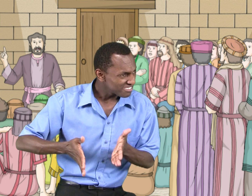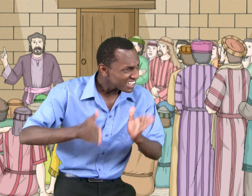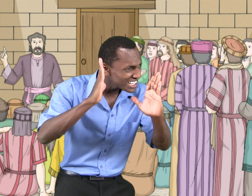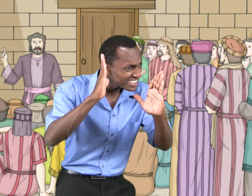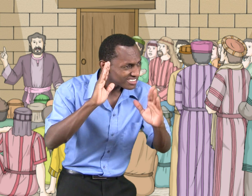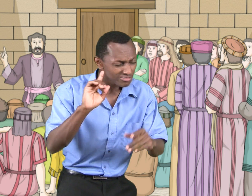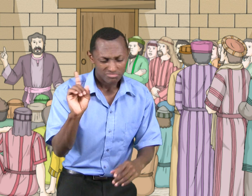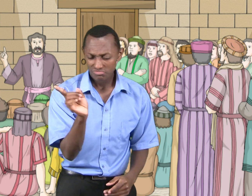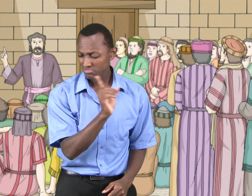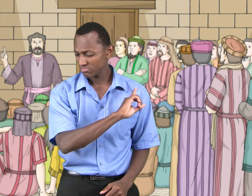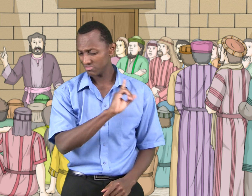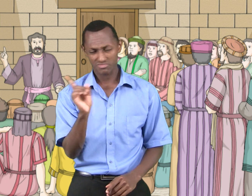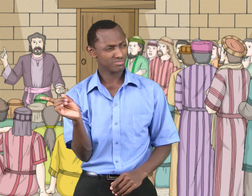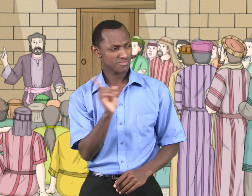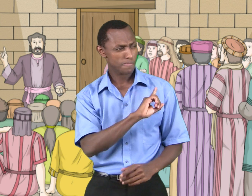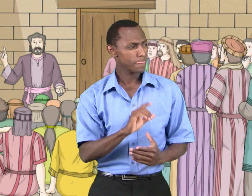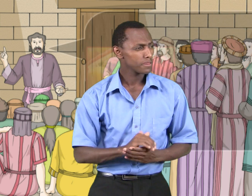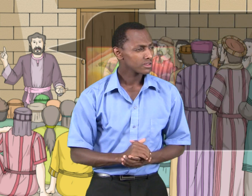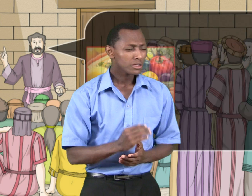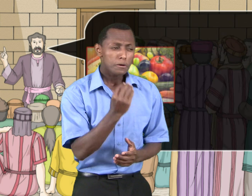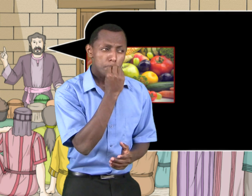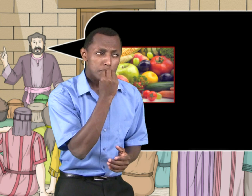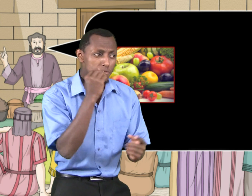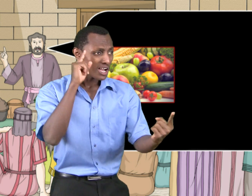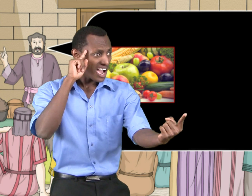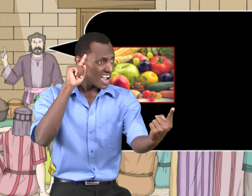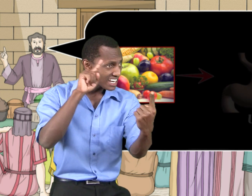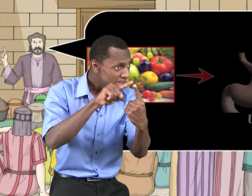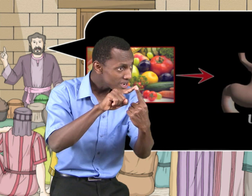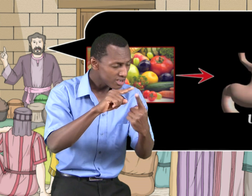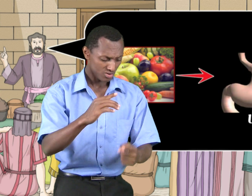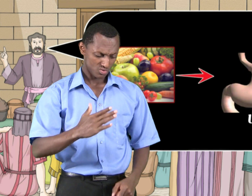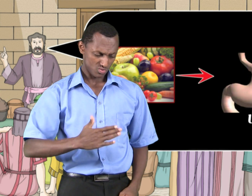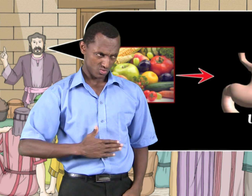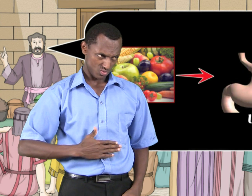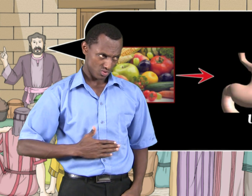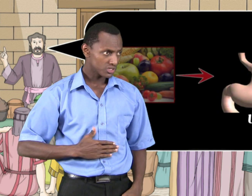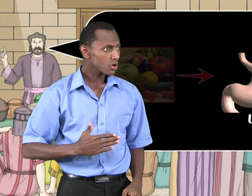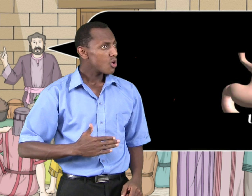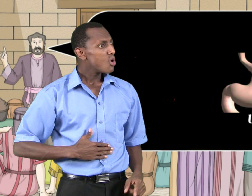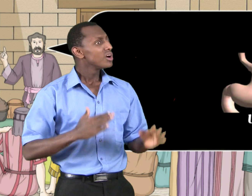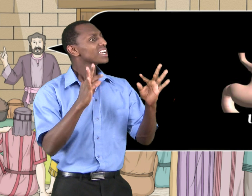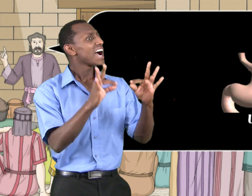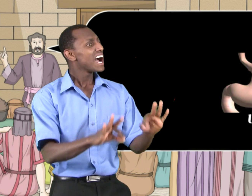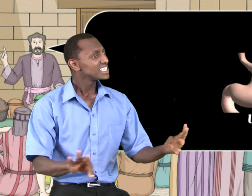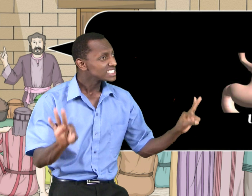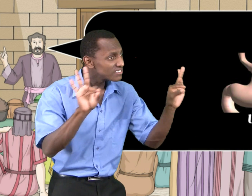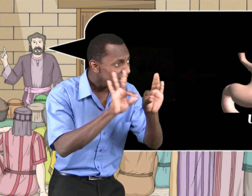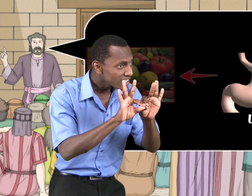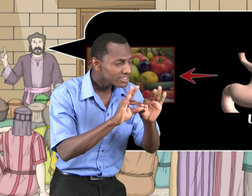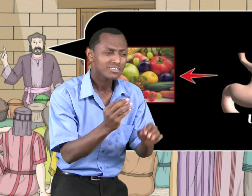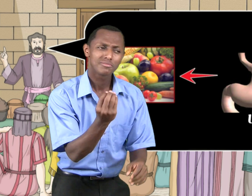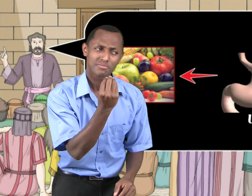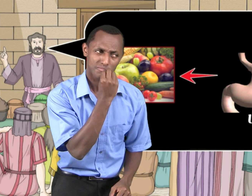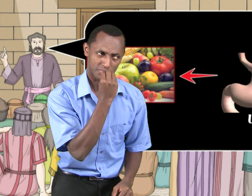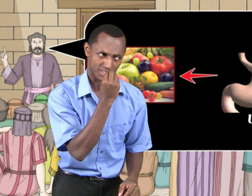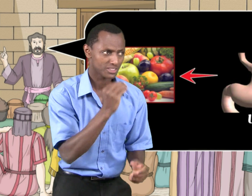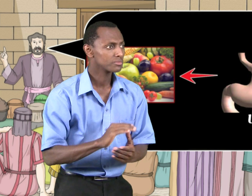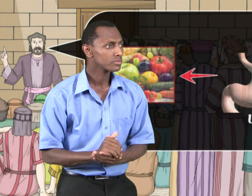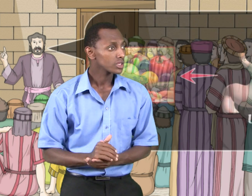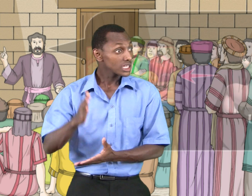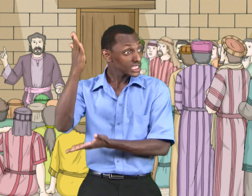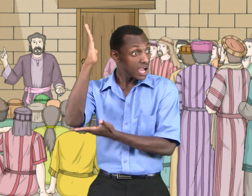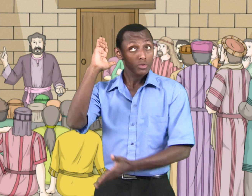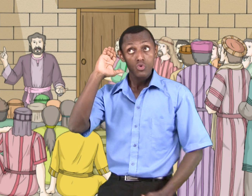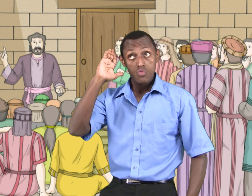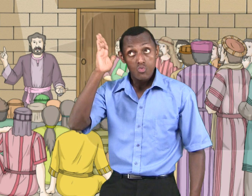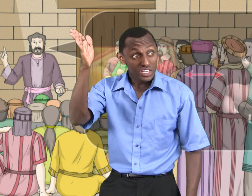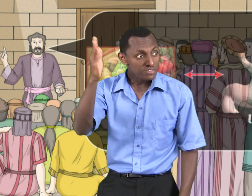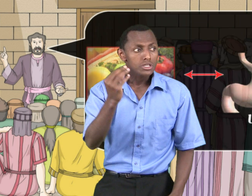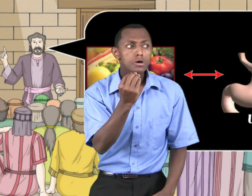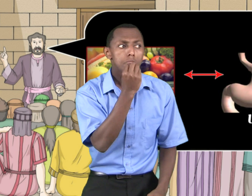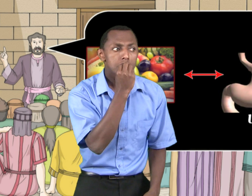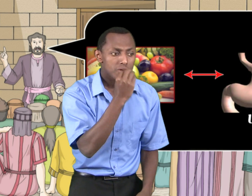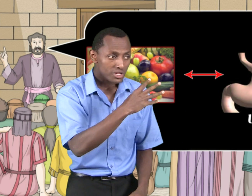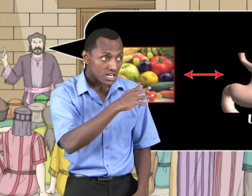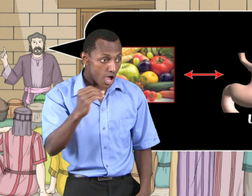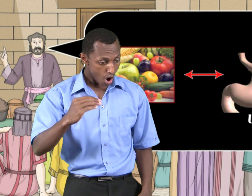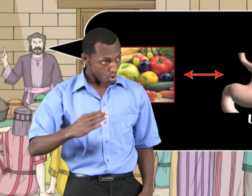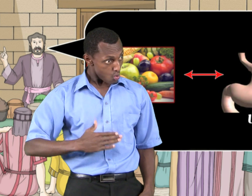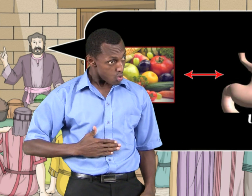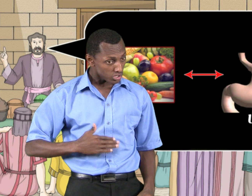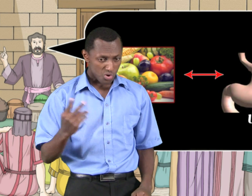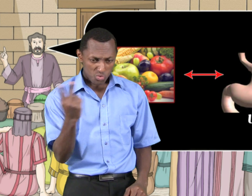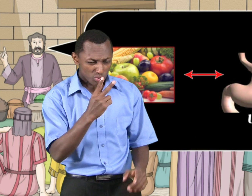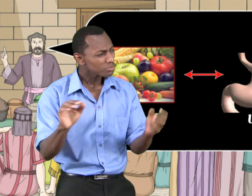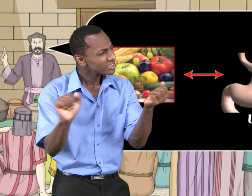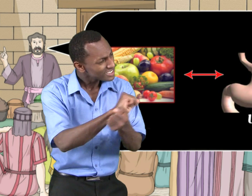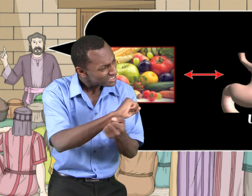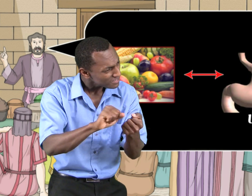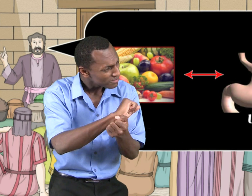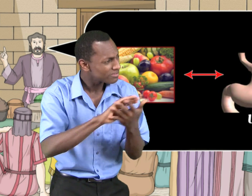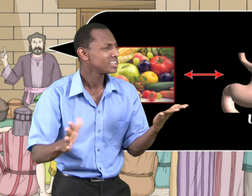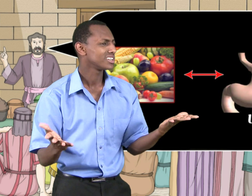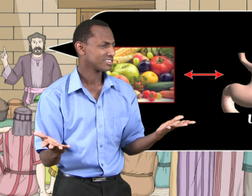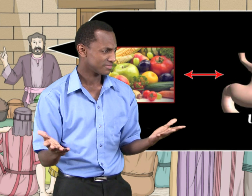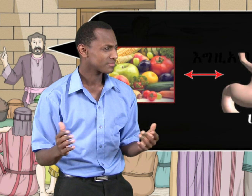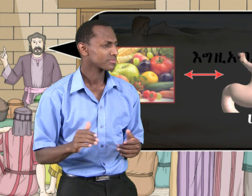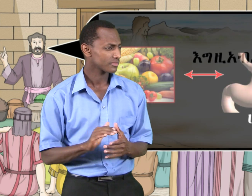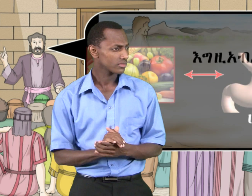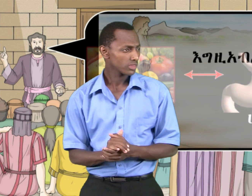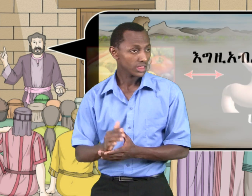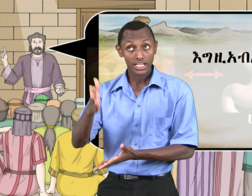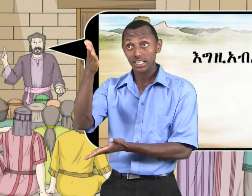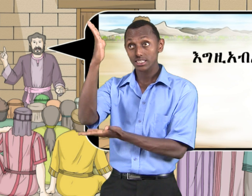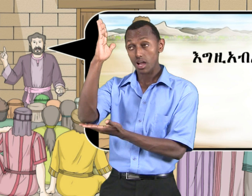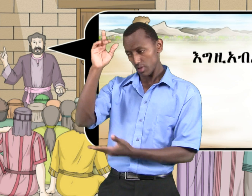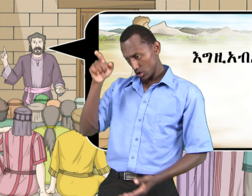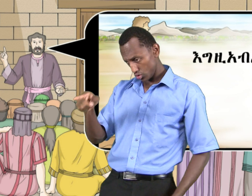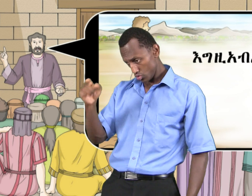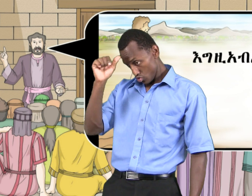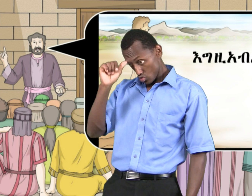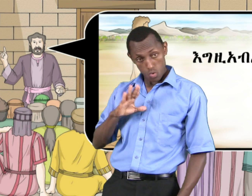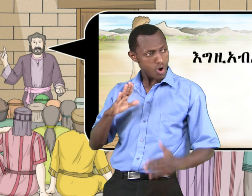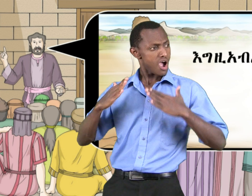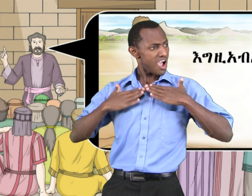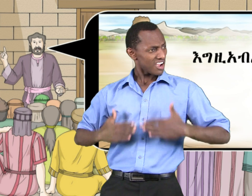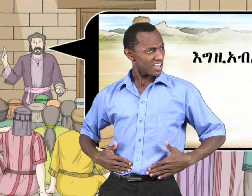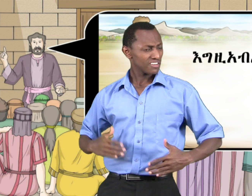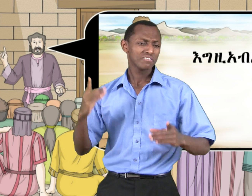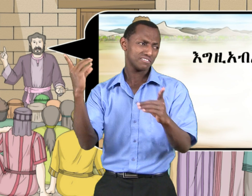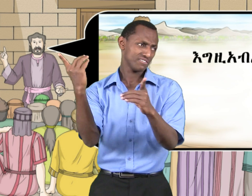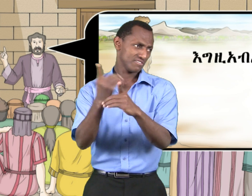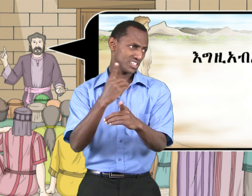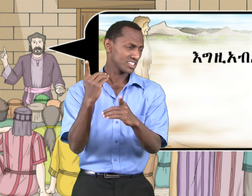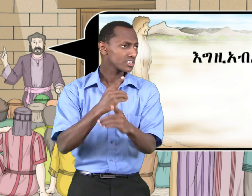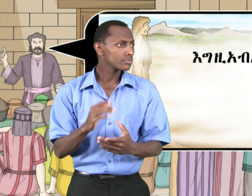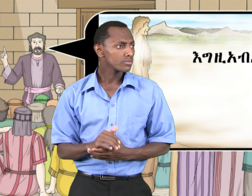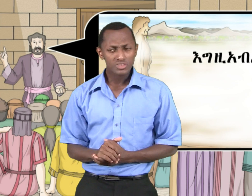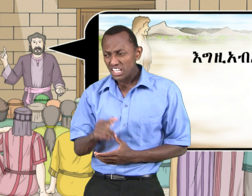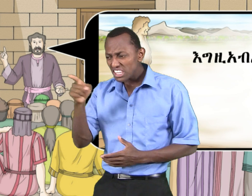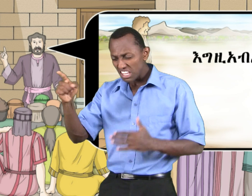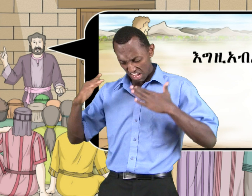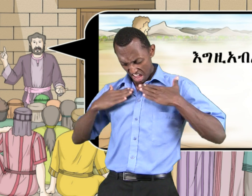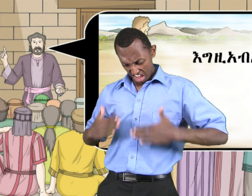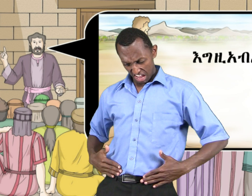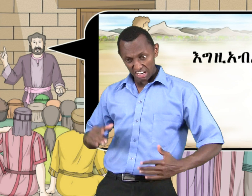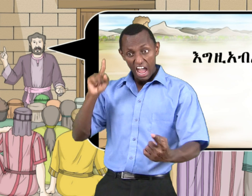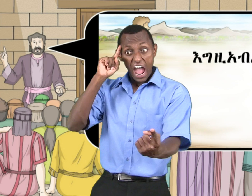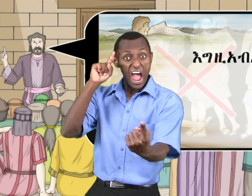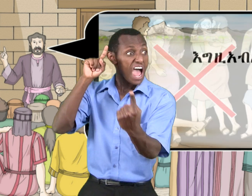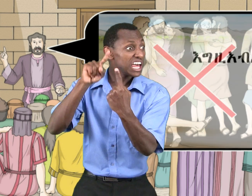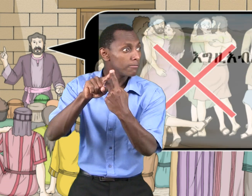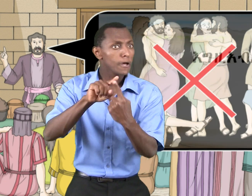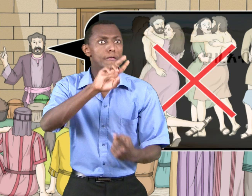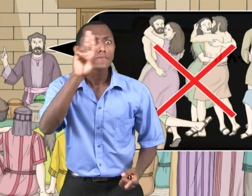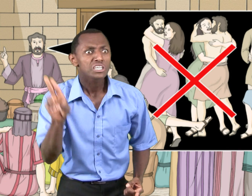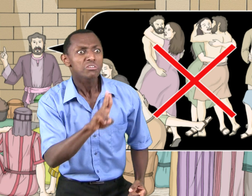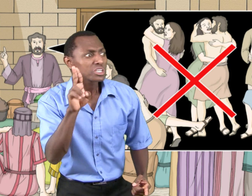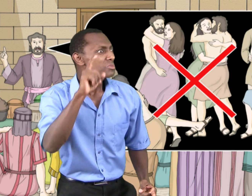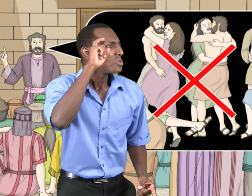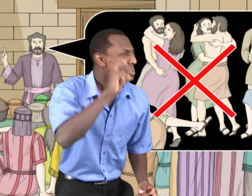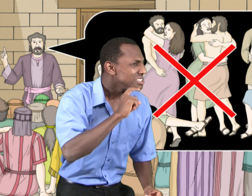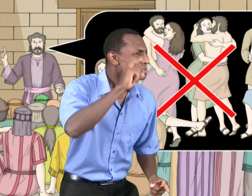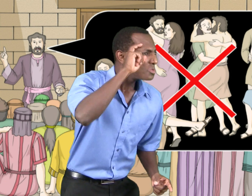“Food for the stomach and the stomach for food,” but God will destroy them both.